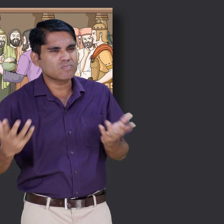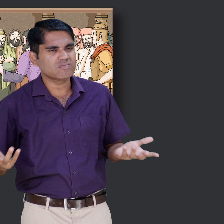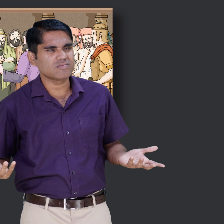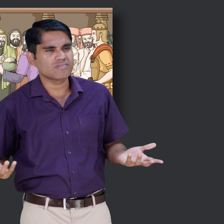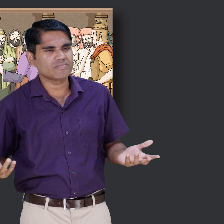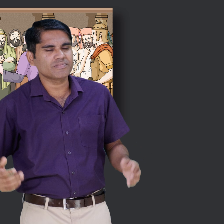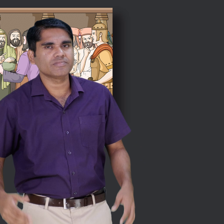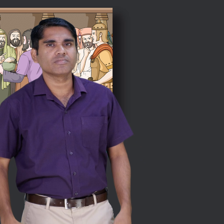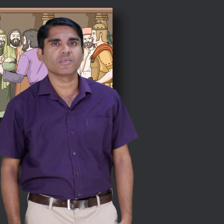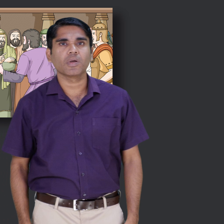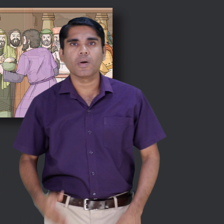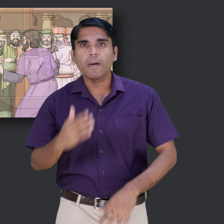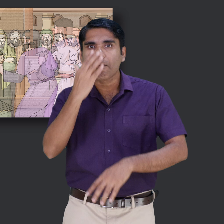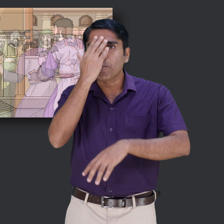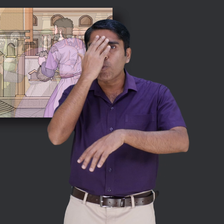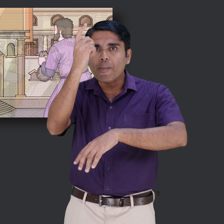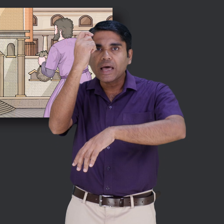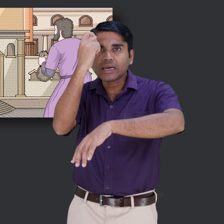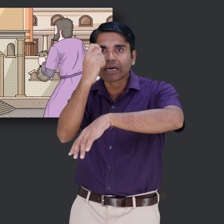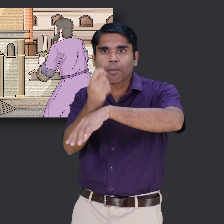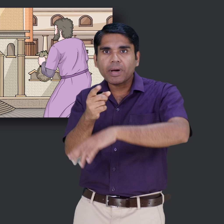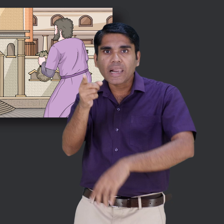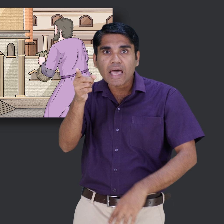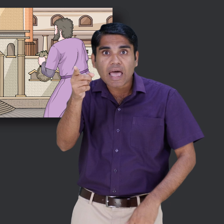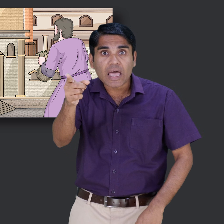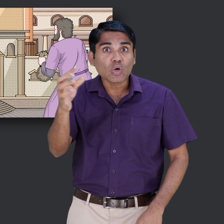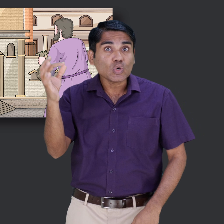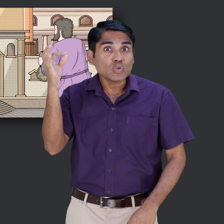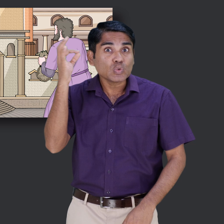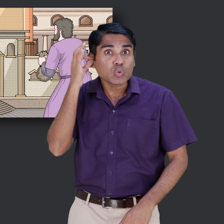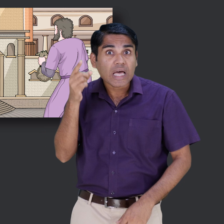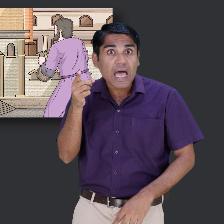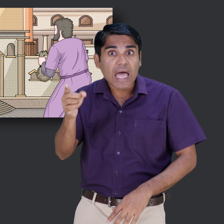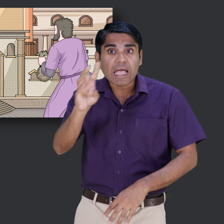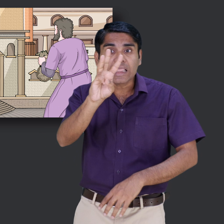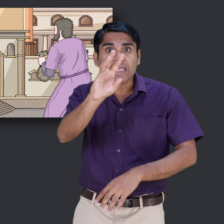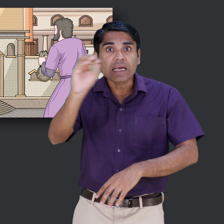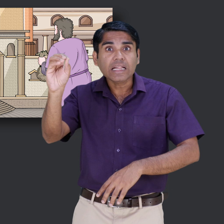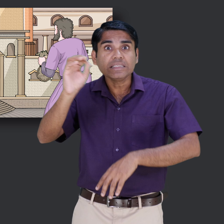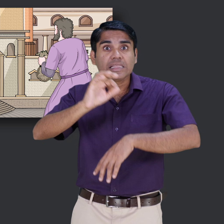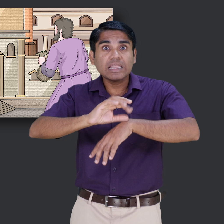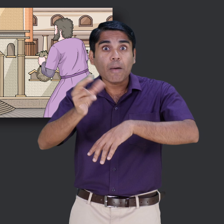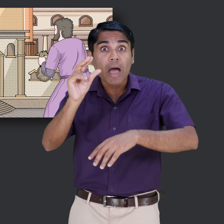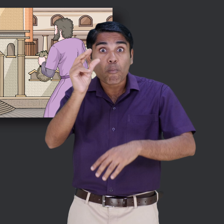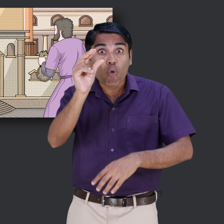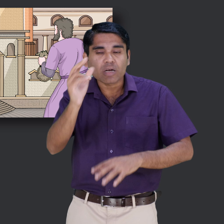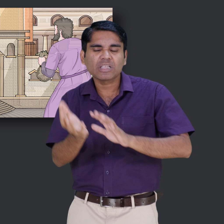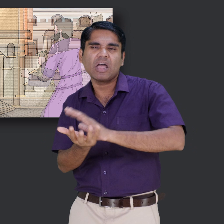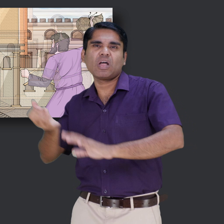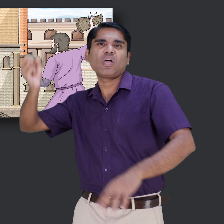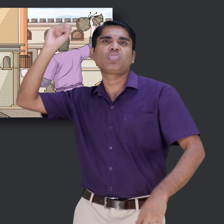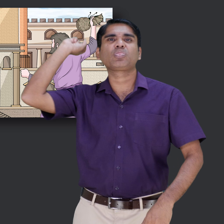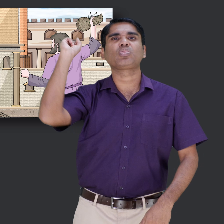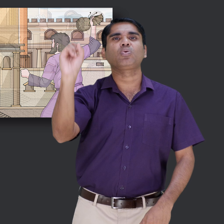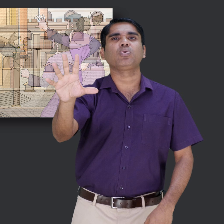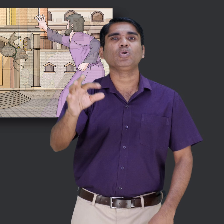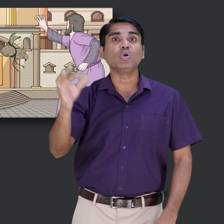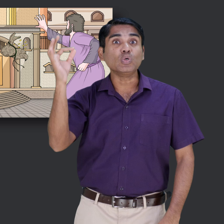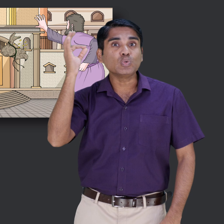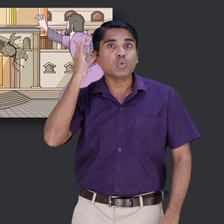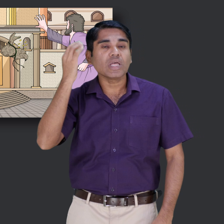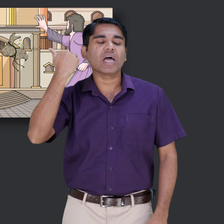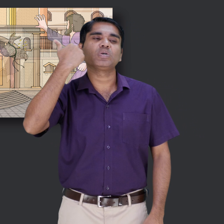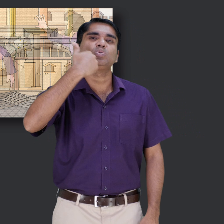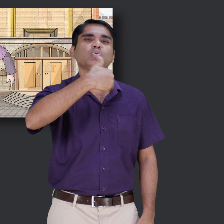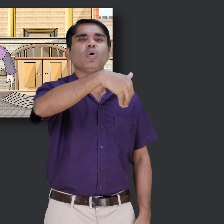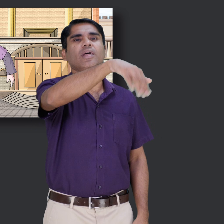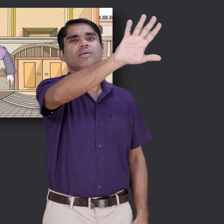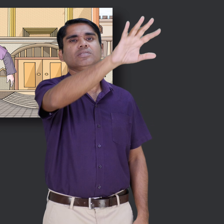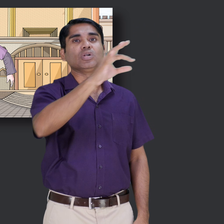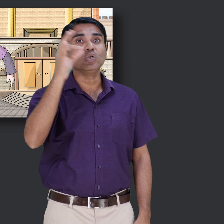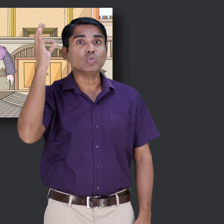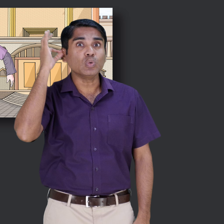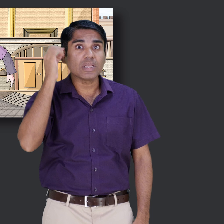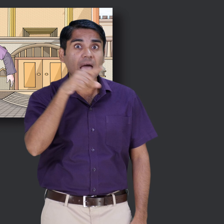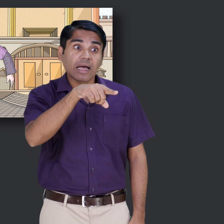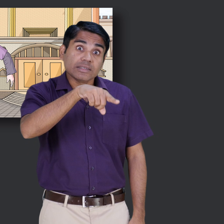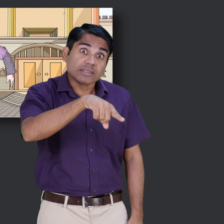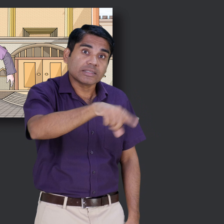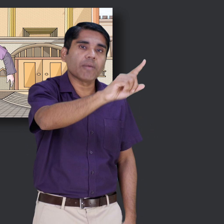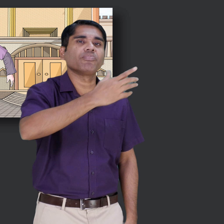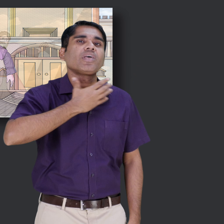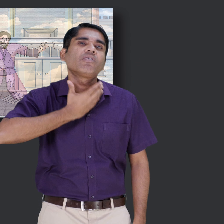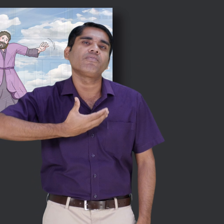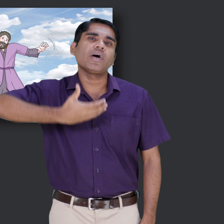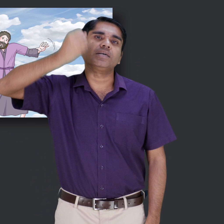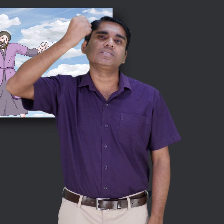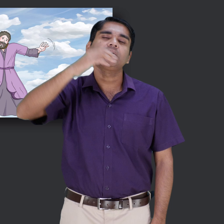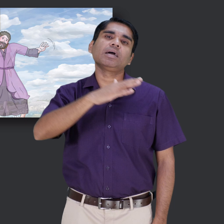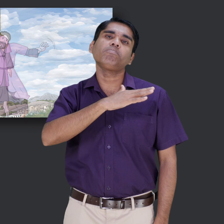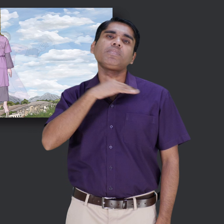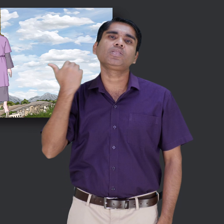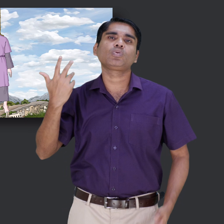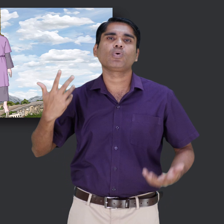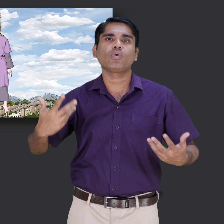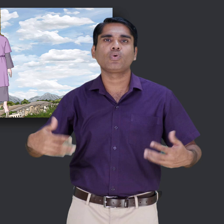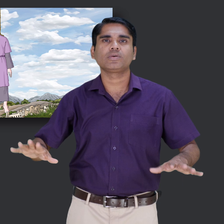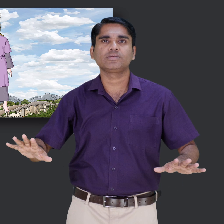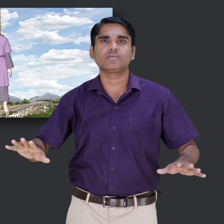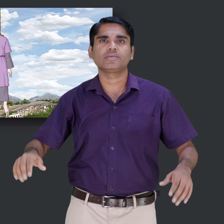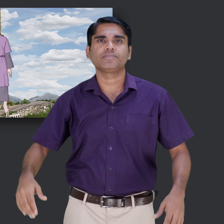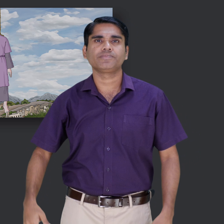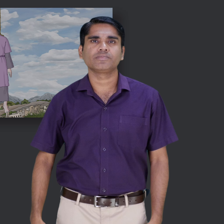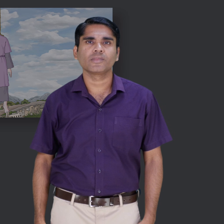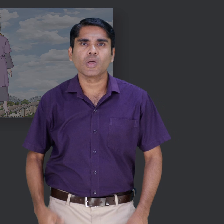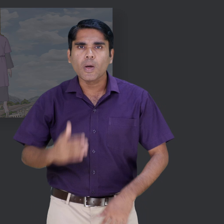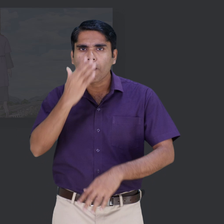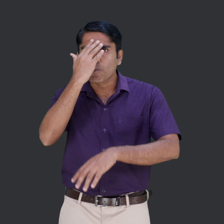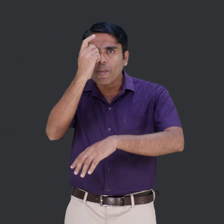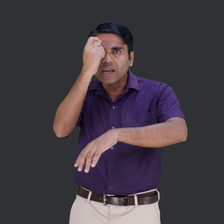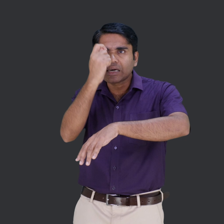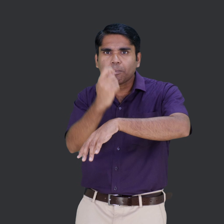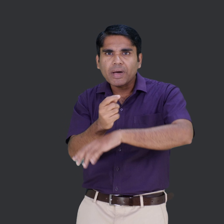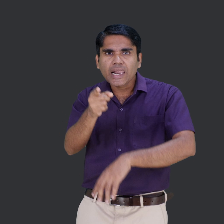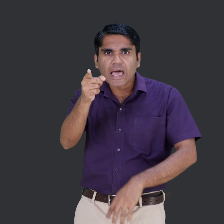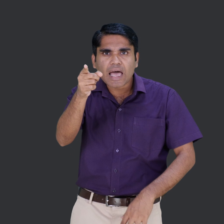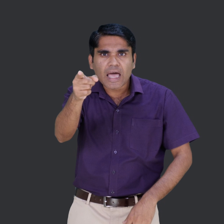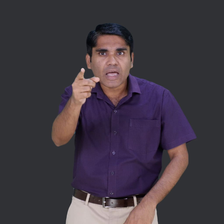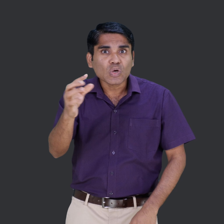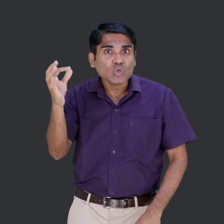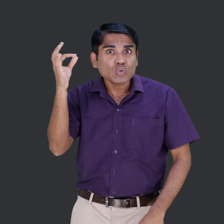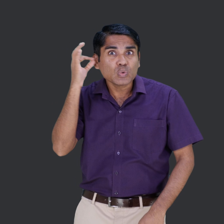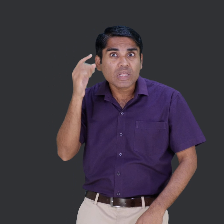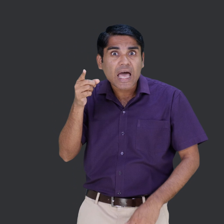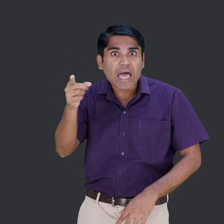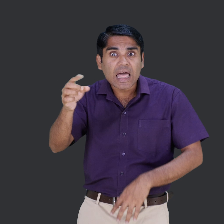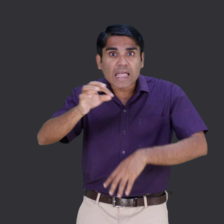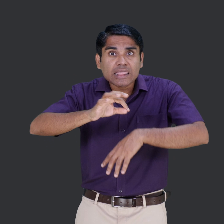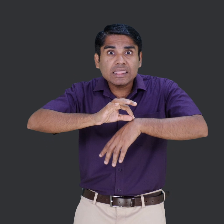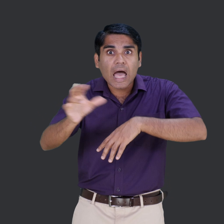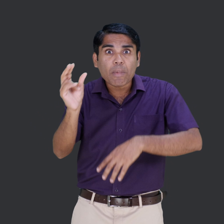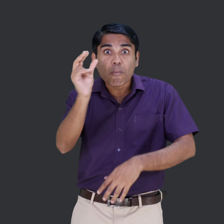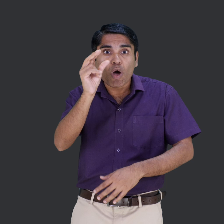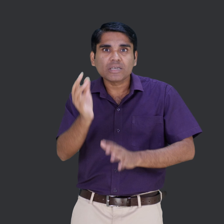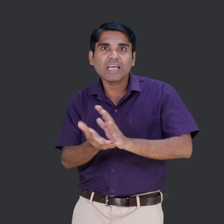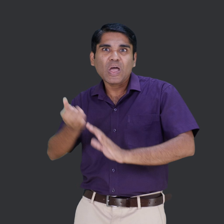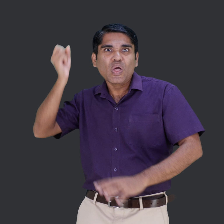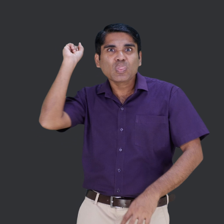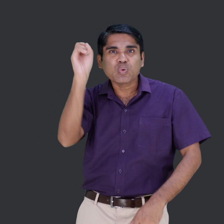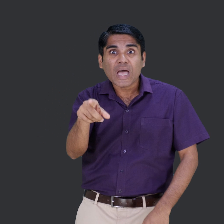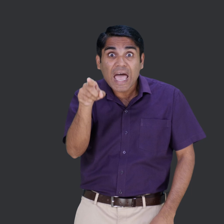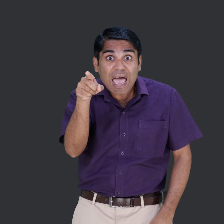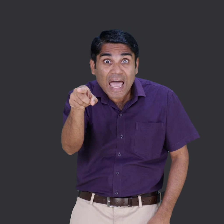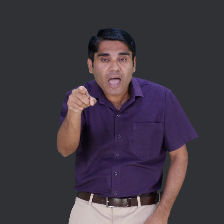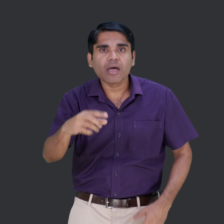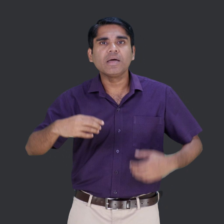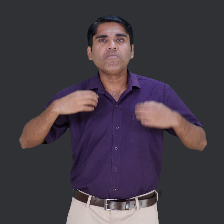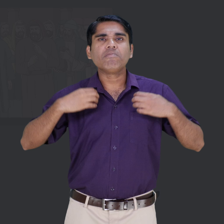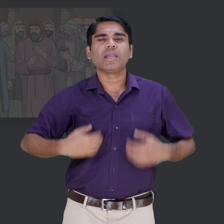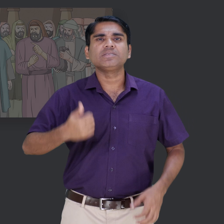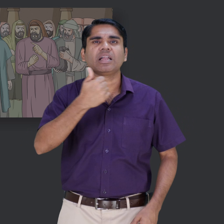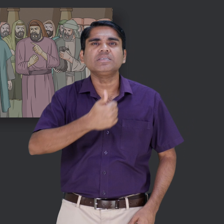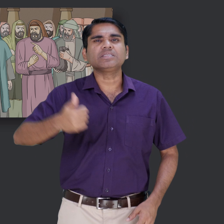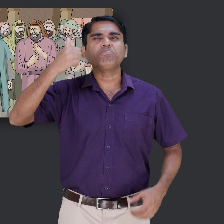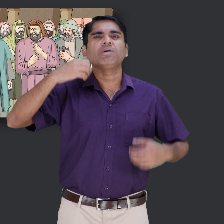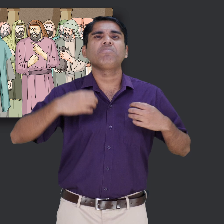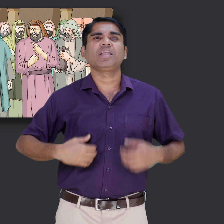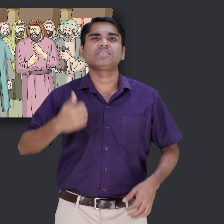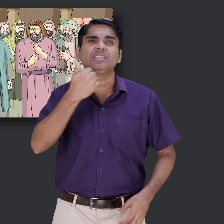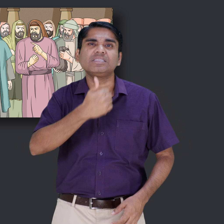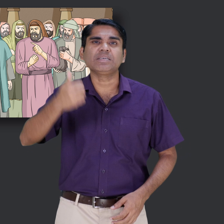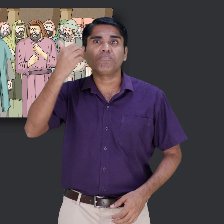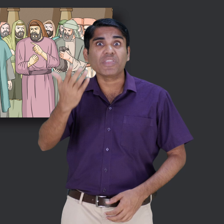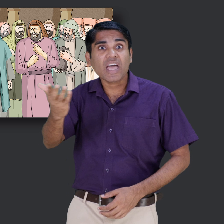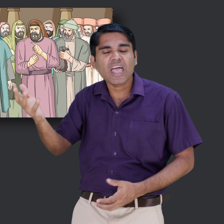So Judas threw the silver into the temple and left. Then he went away and hanged himself.